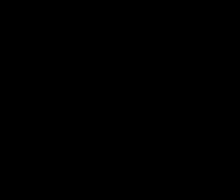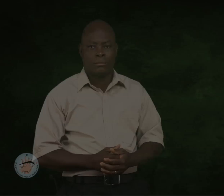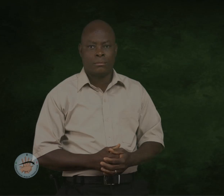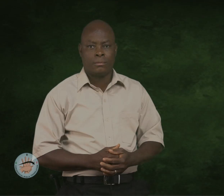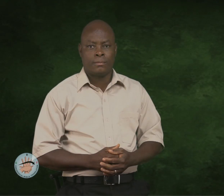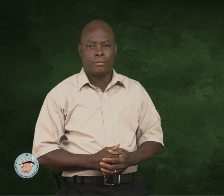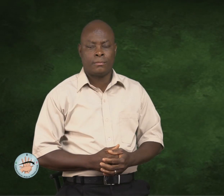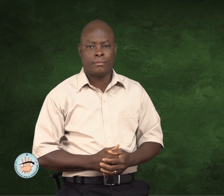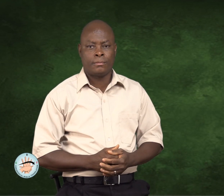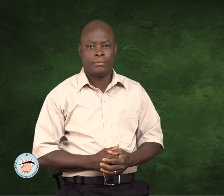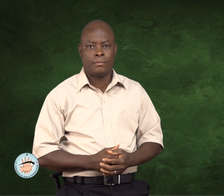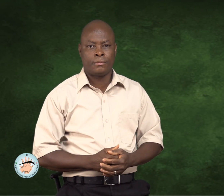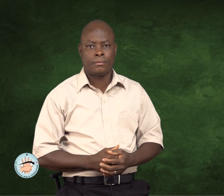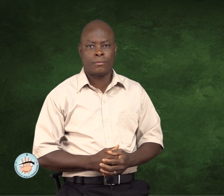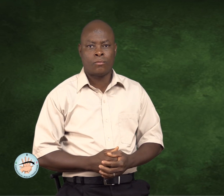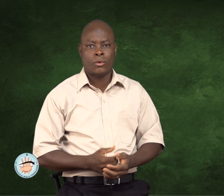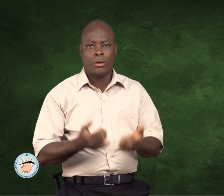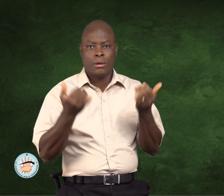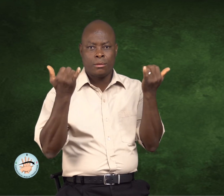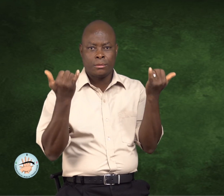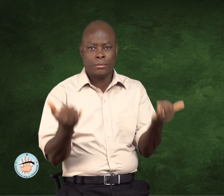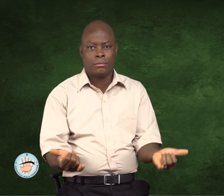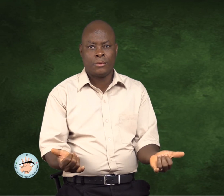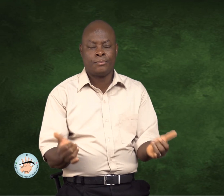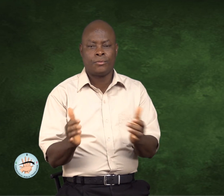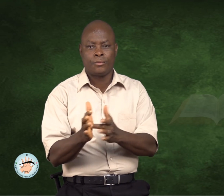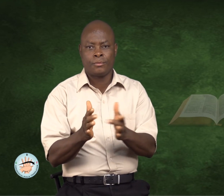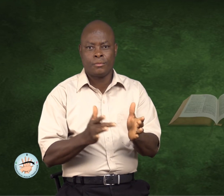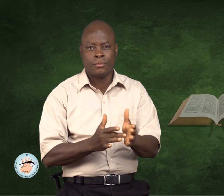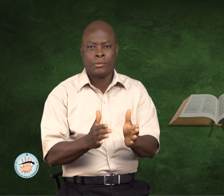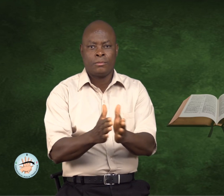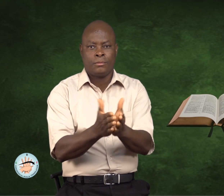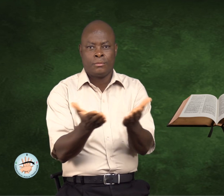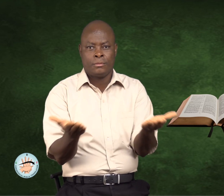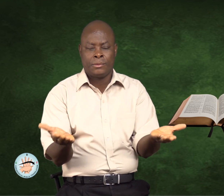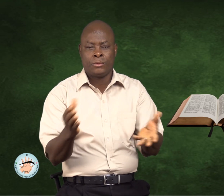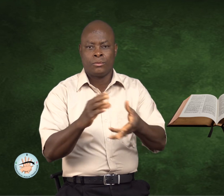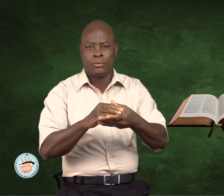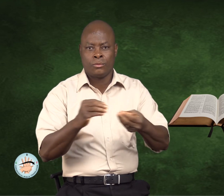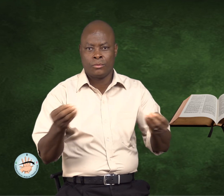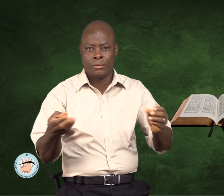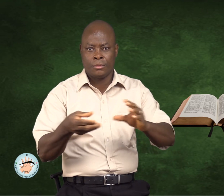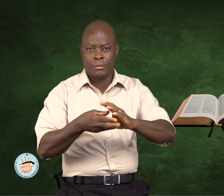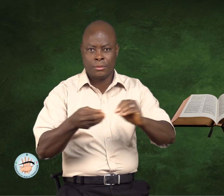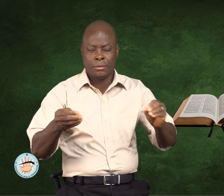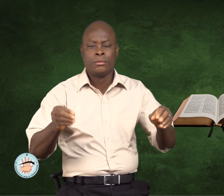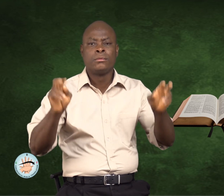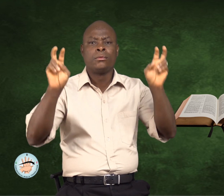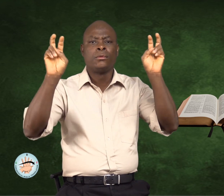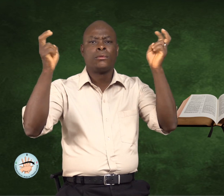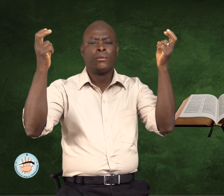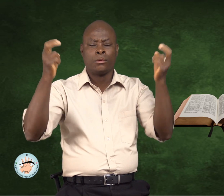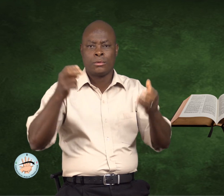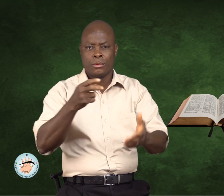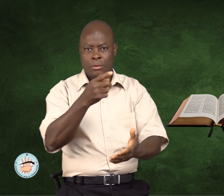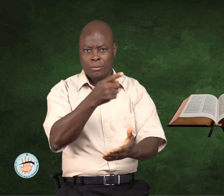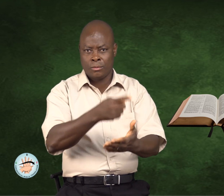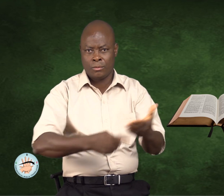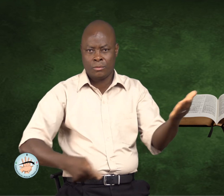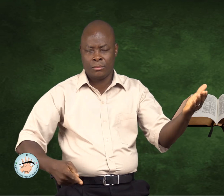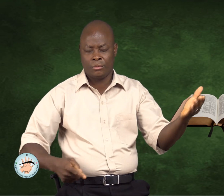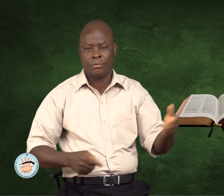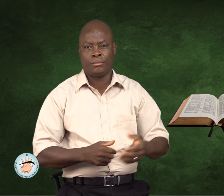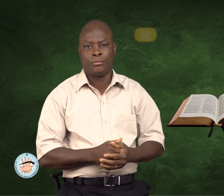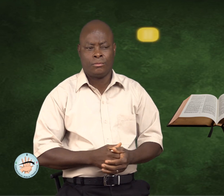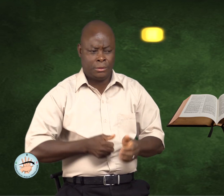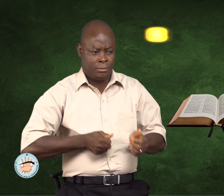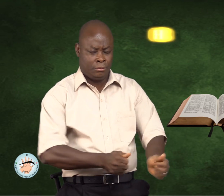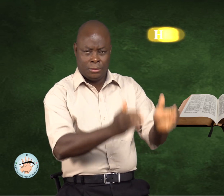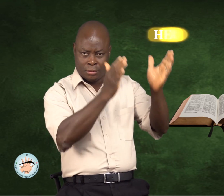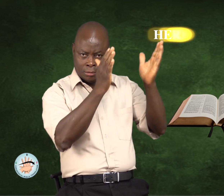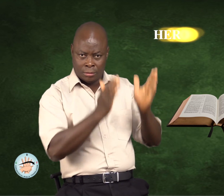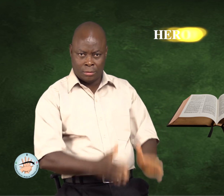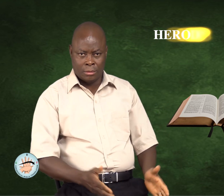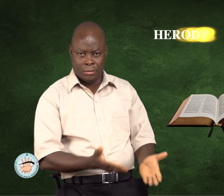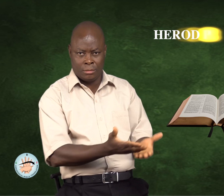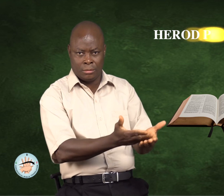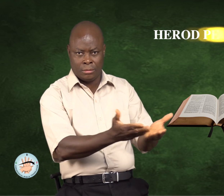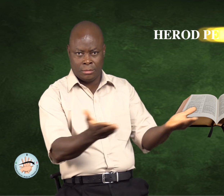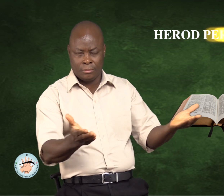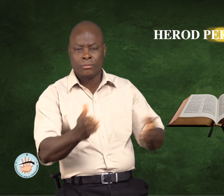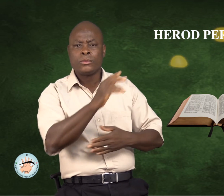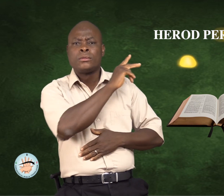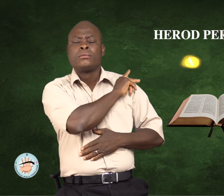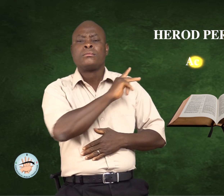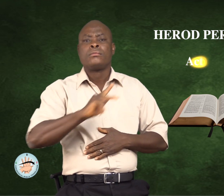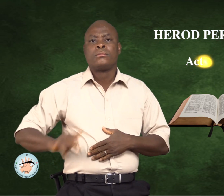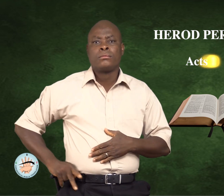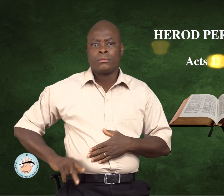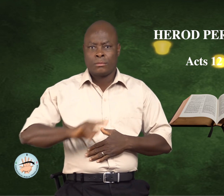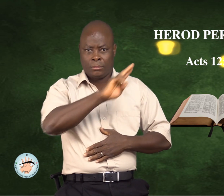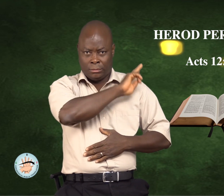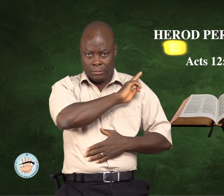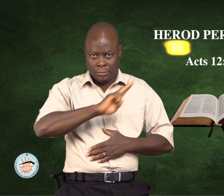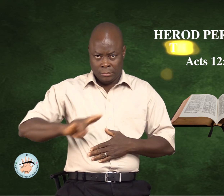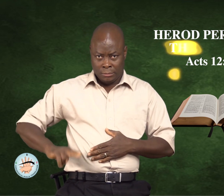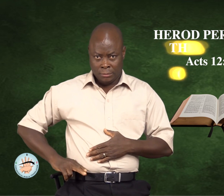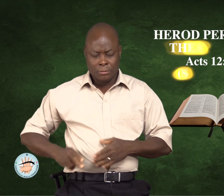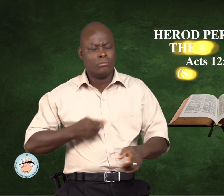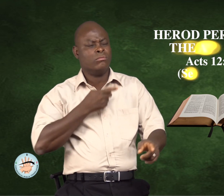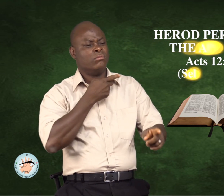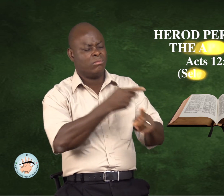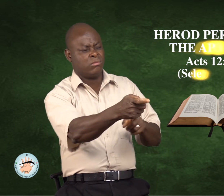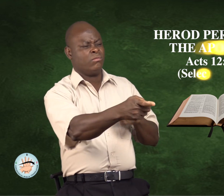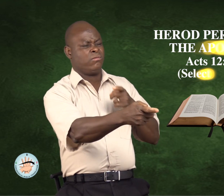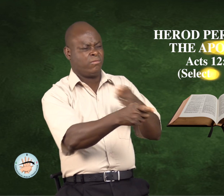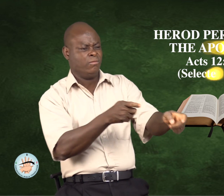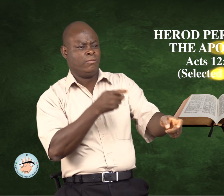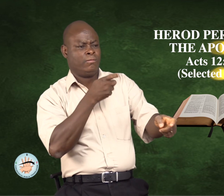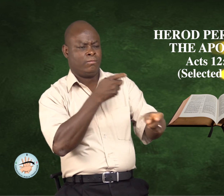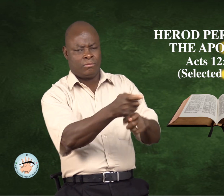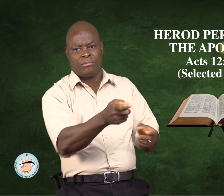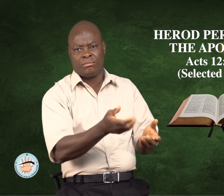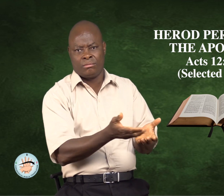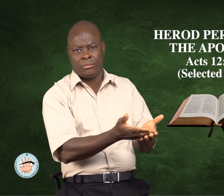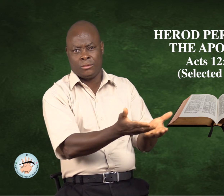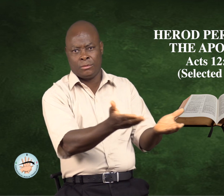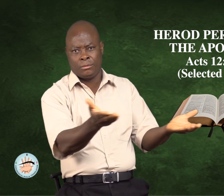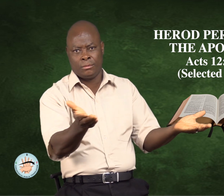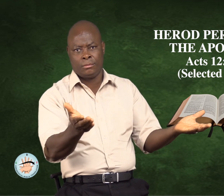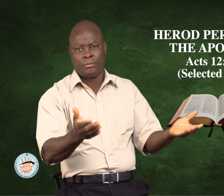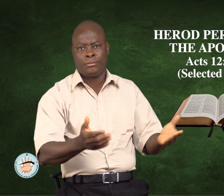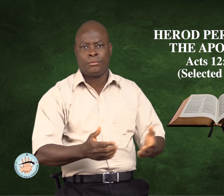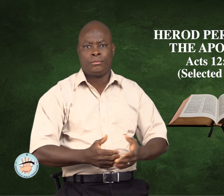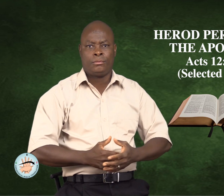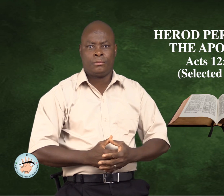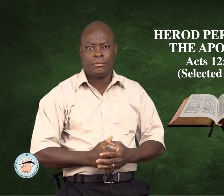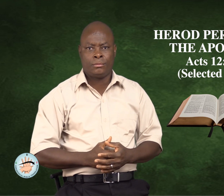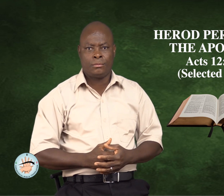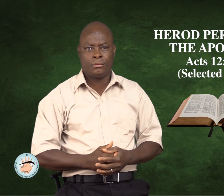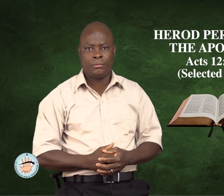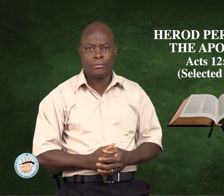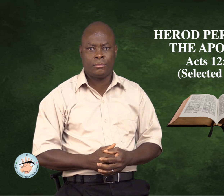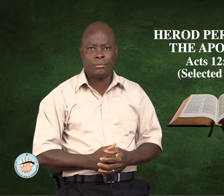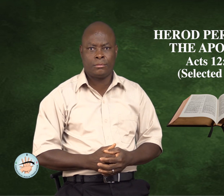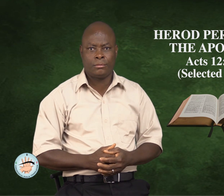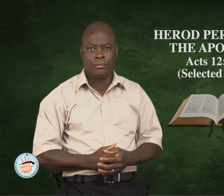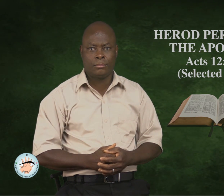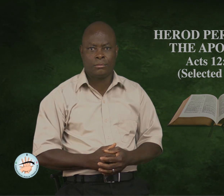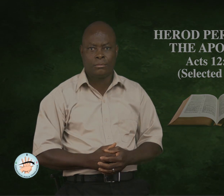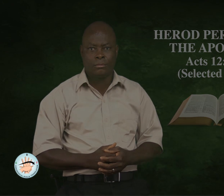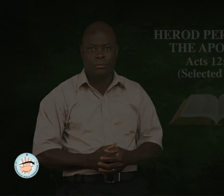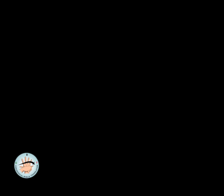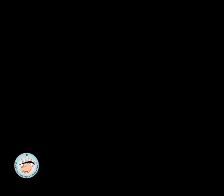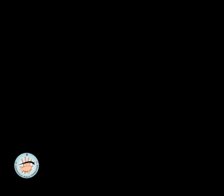Herod persecutes the apostles